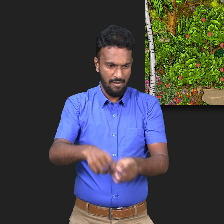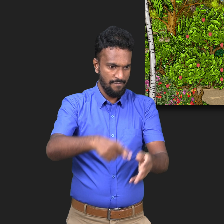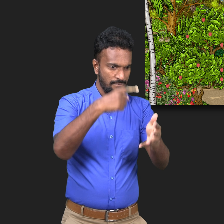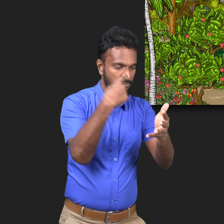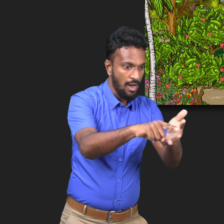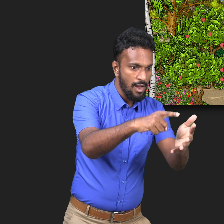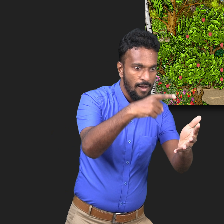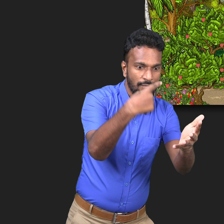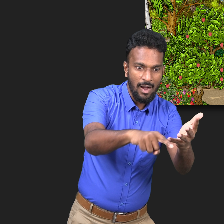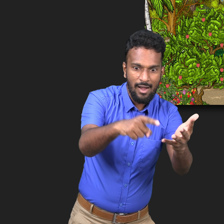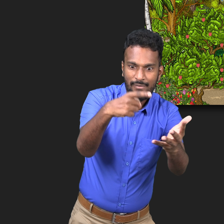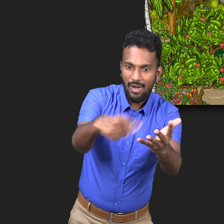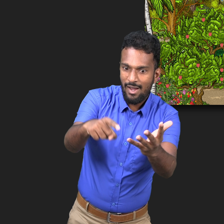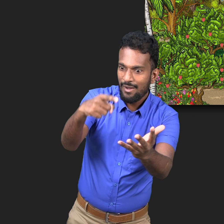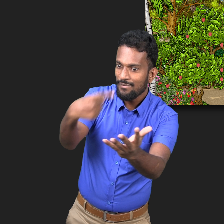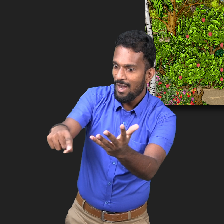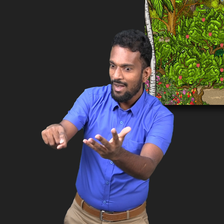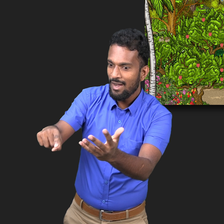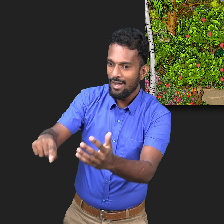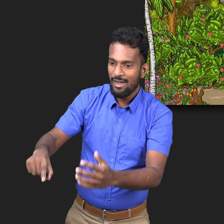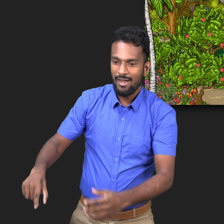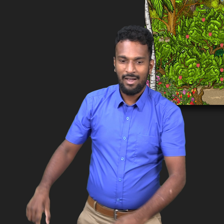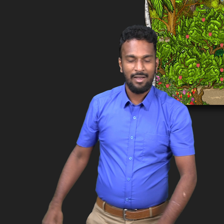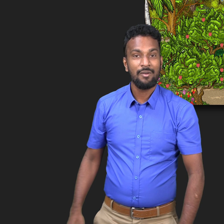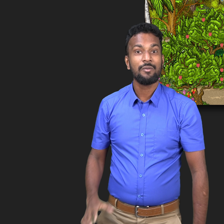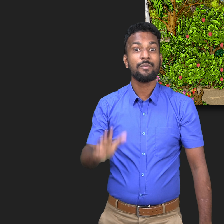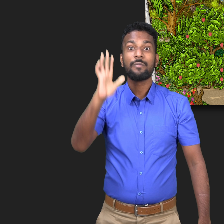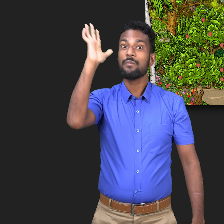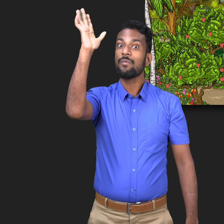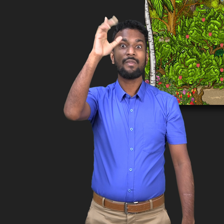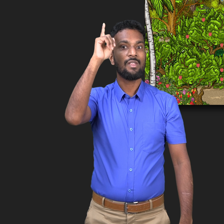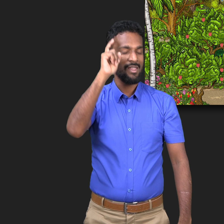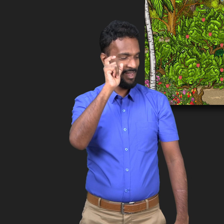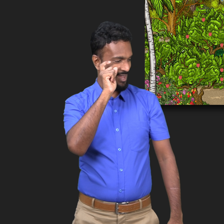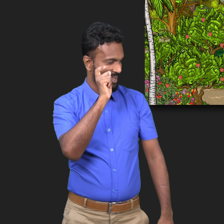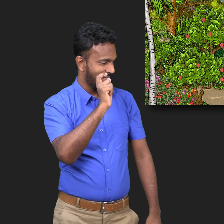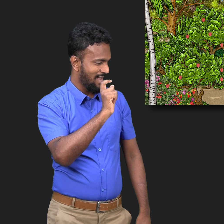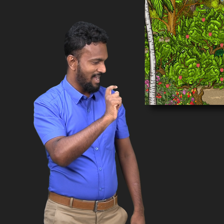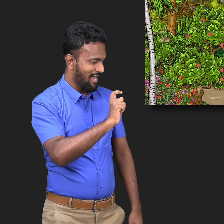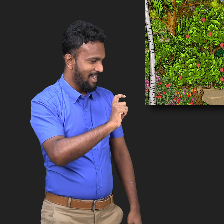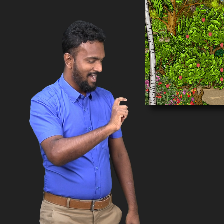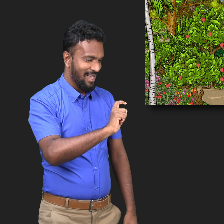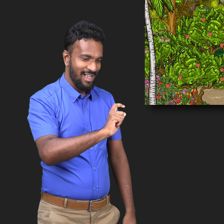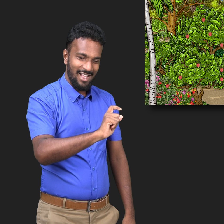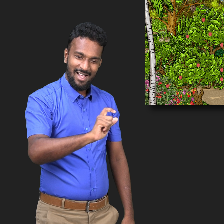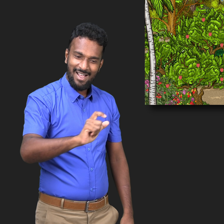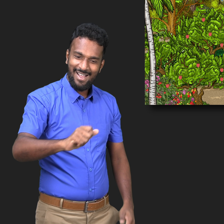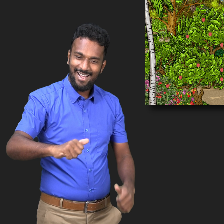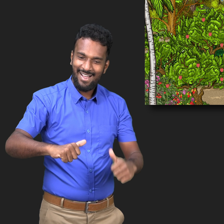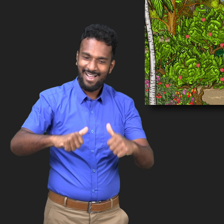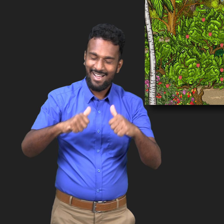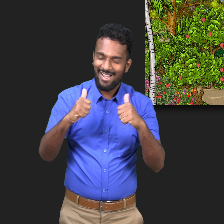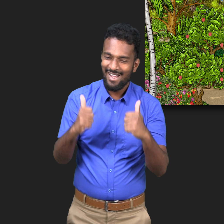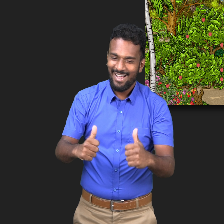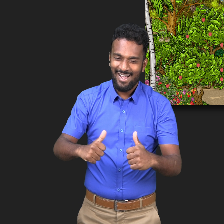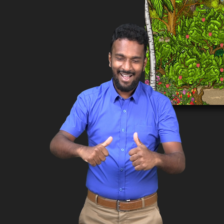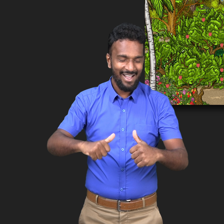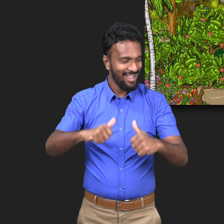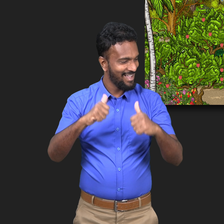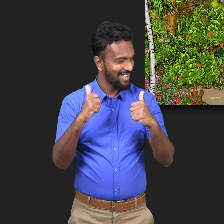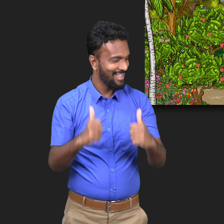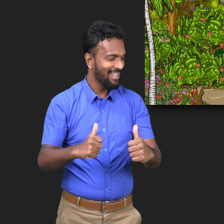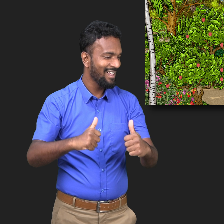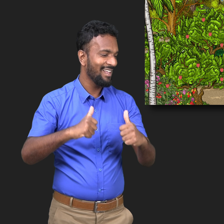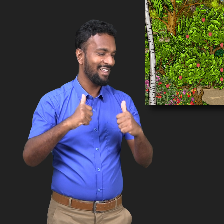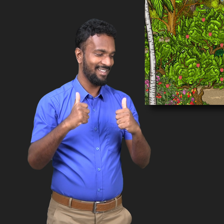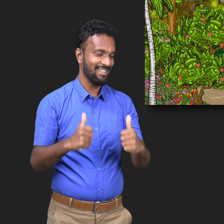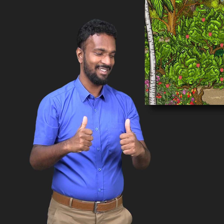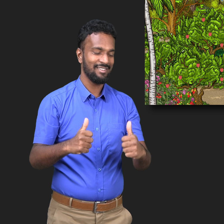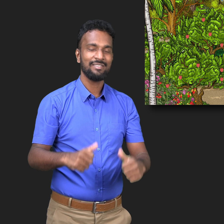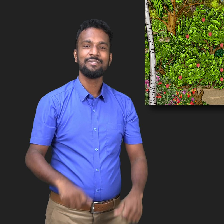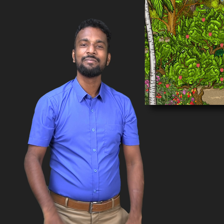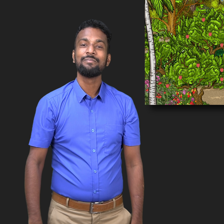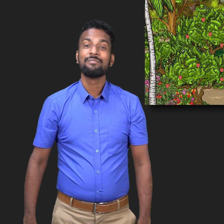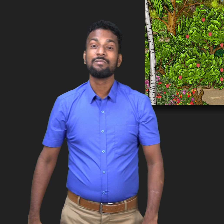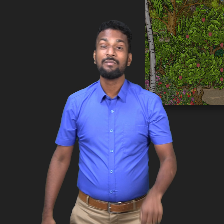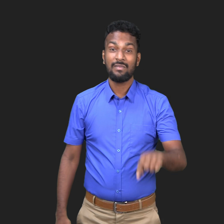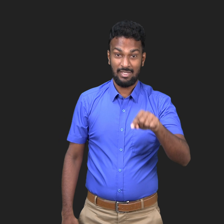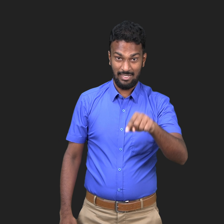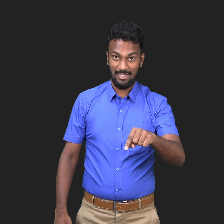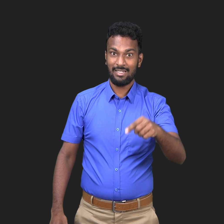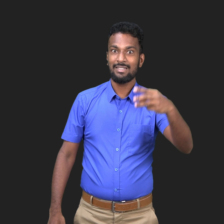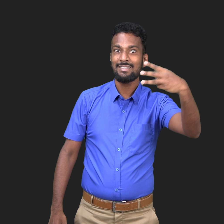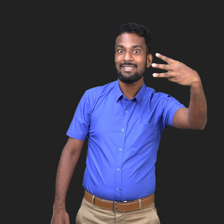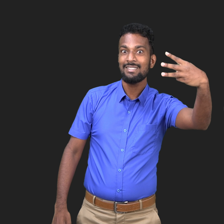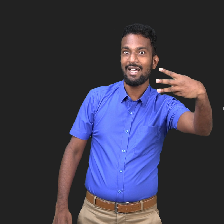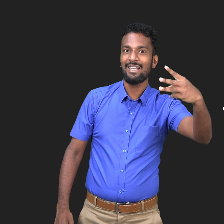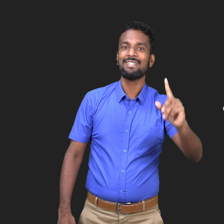And God saw that it was good.